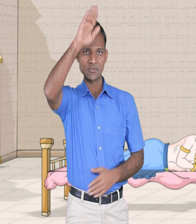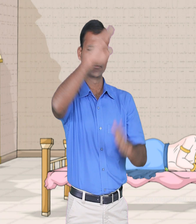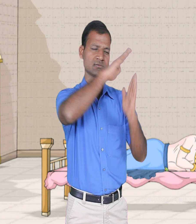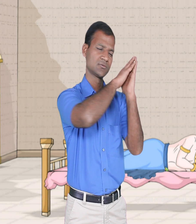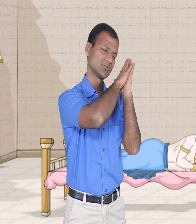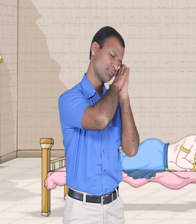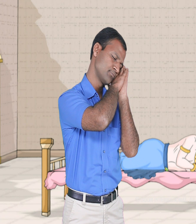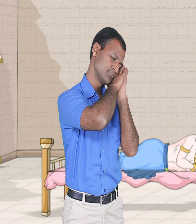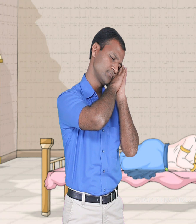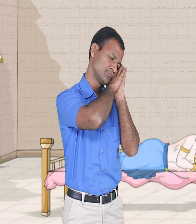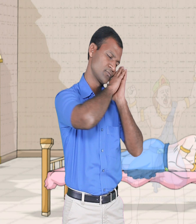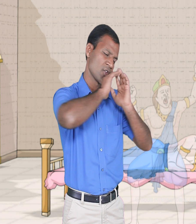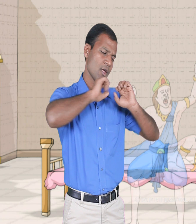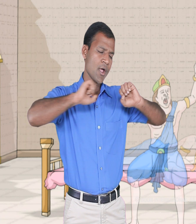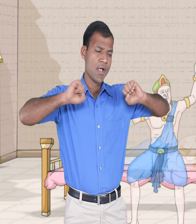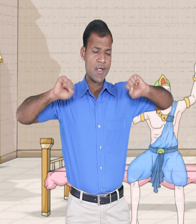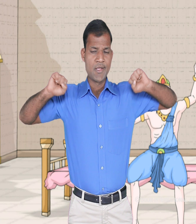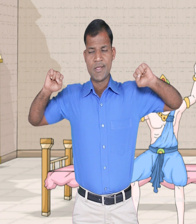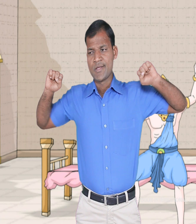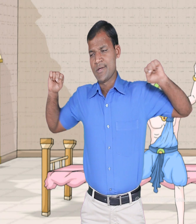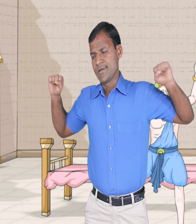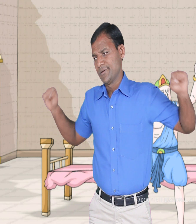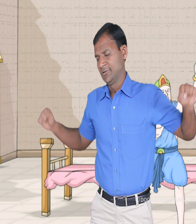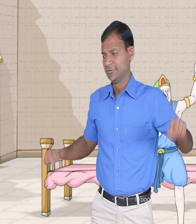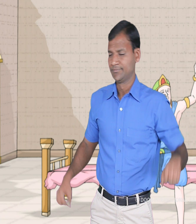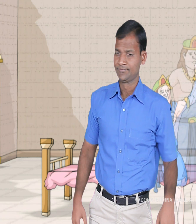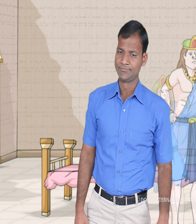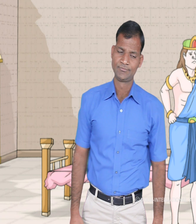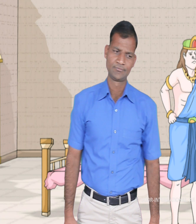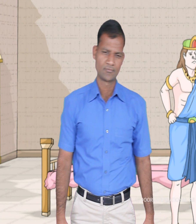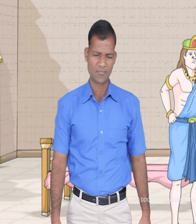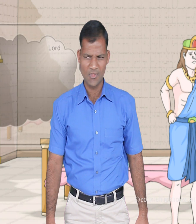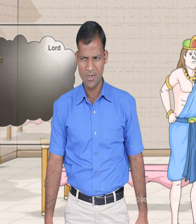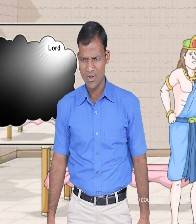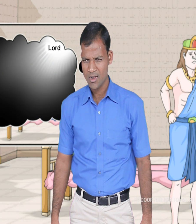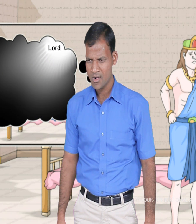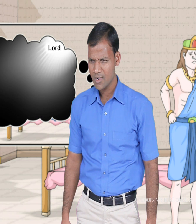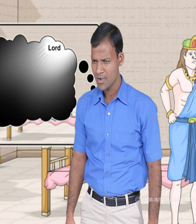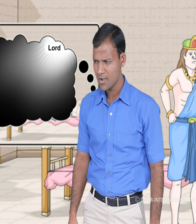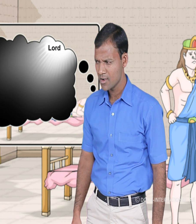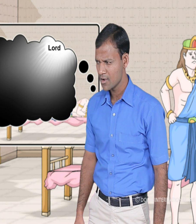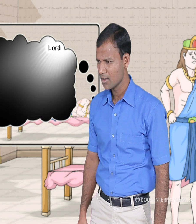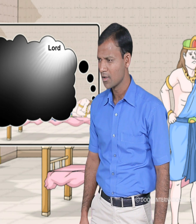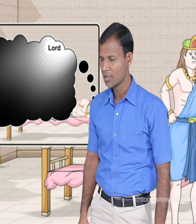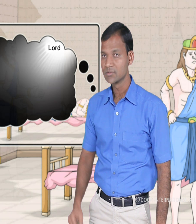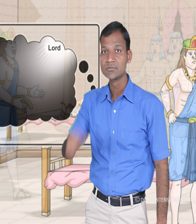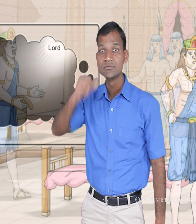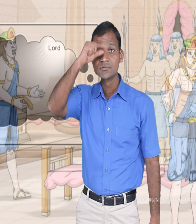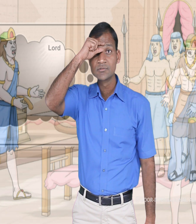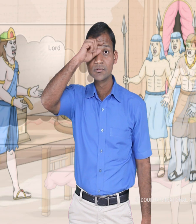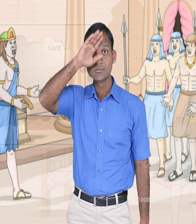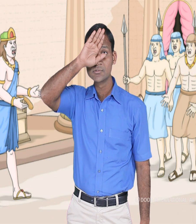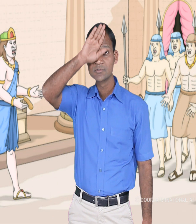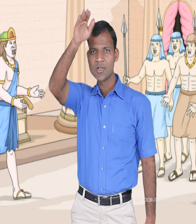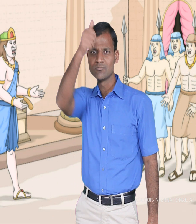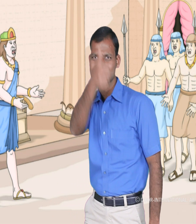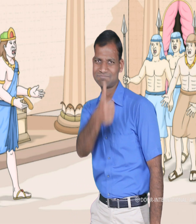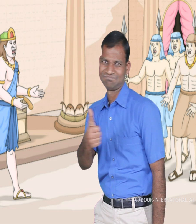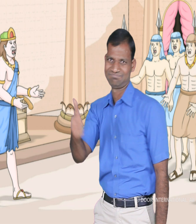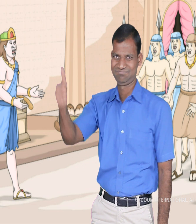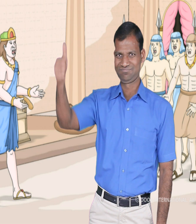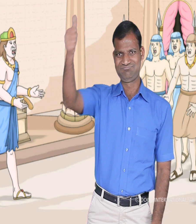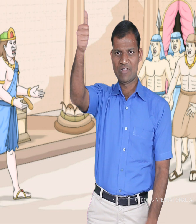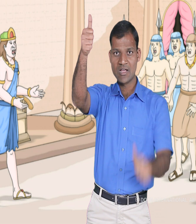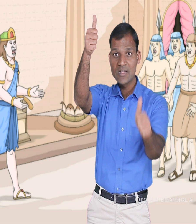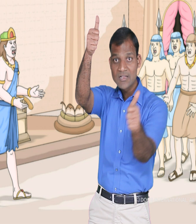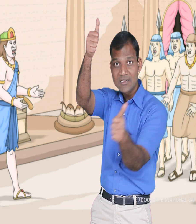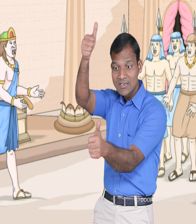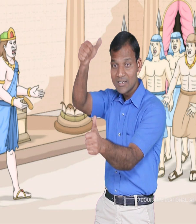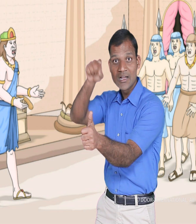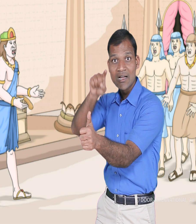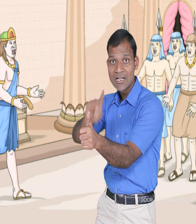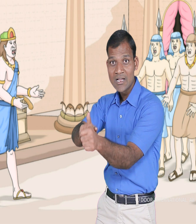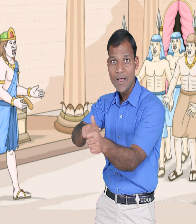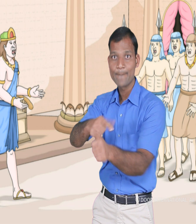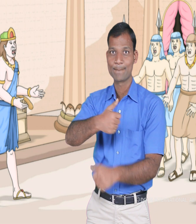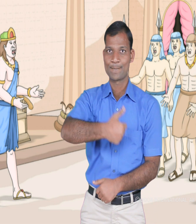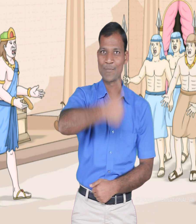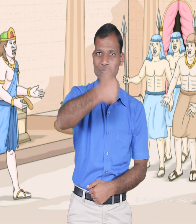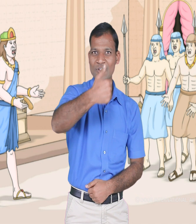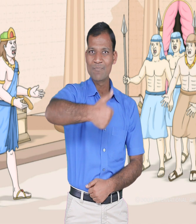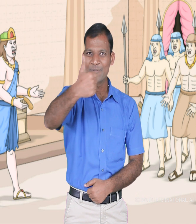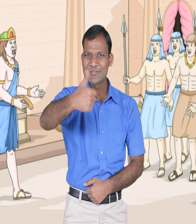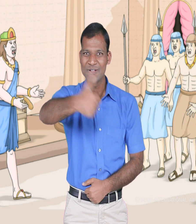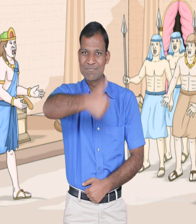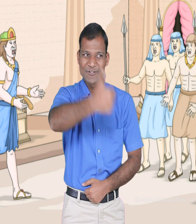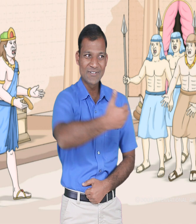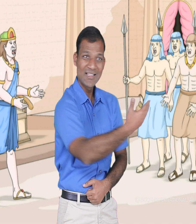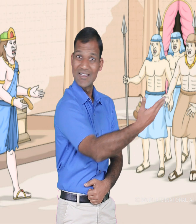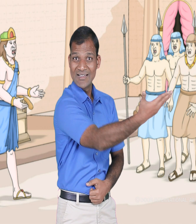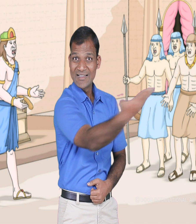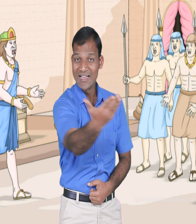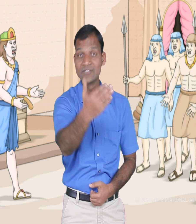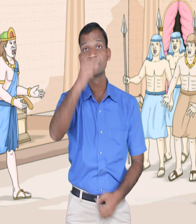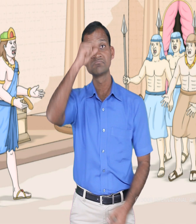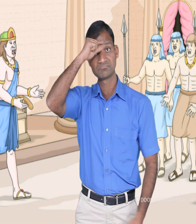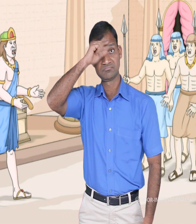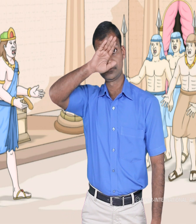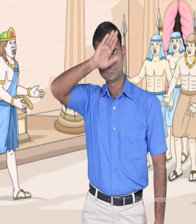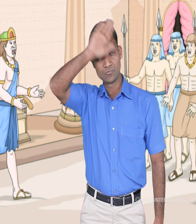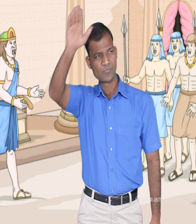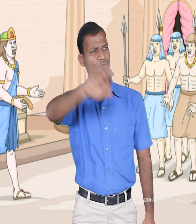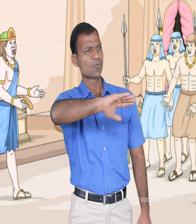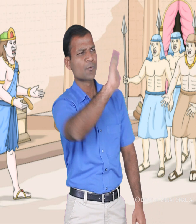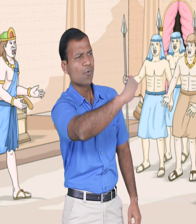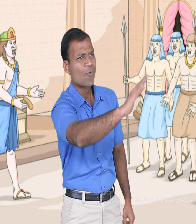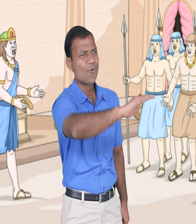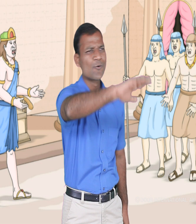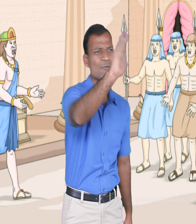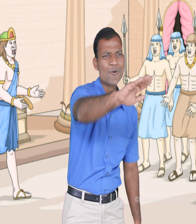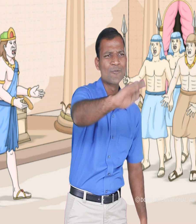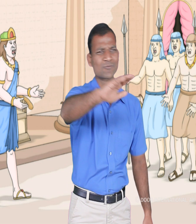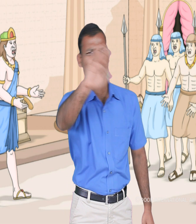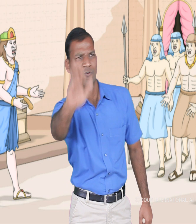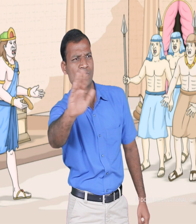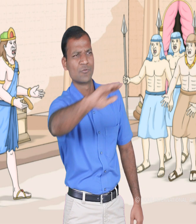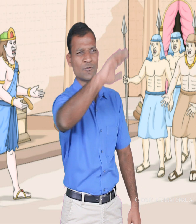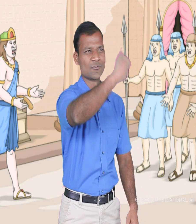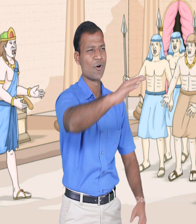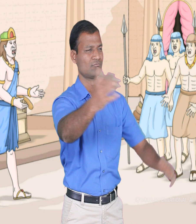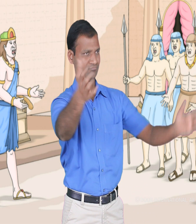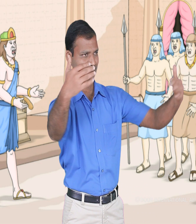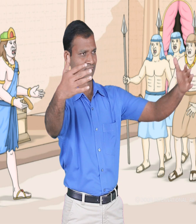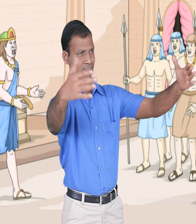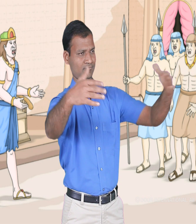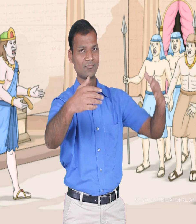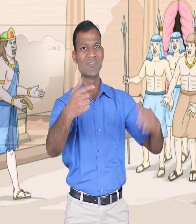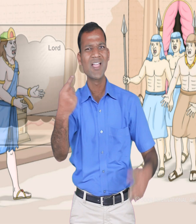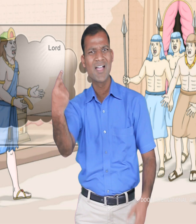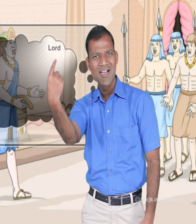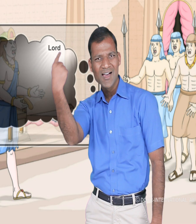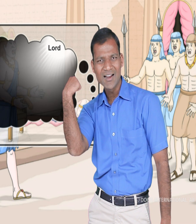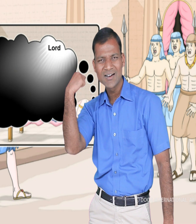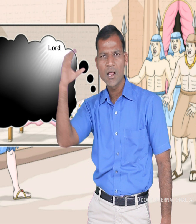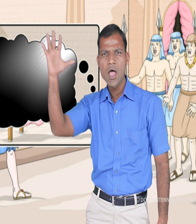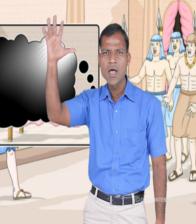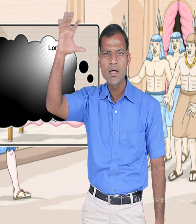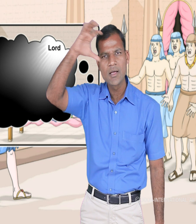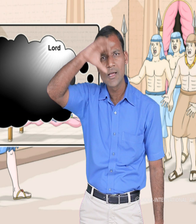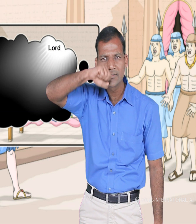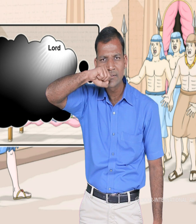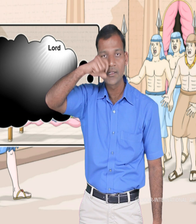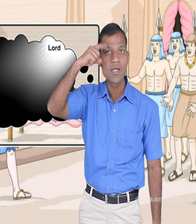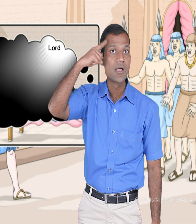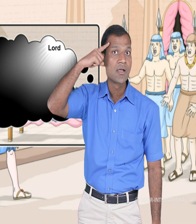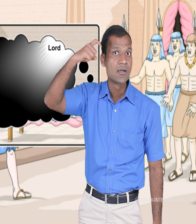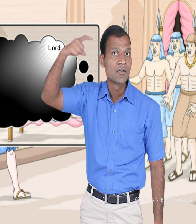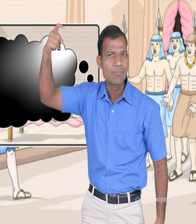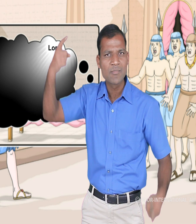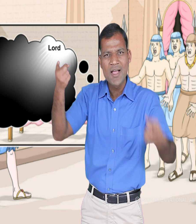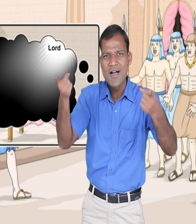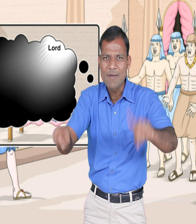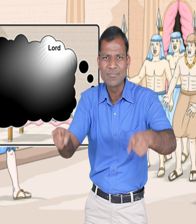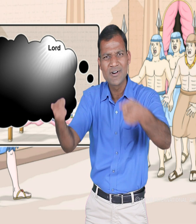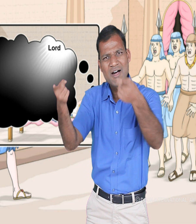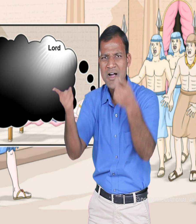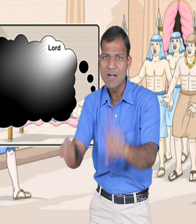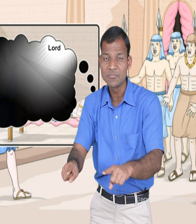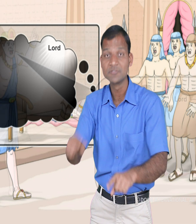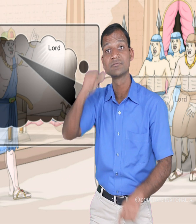Early the next morning Abimelech got up and summoned all his servants;